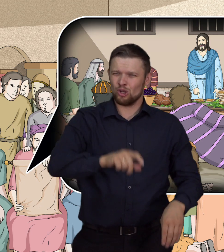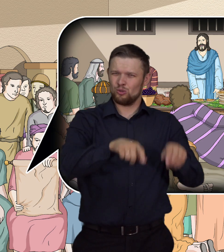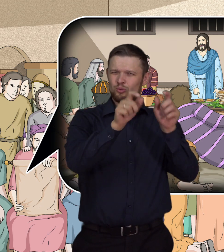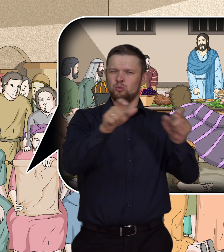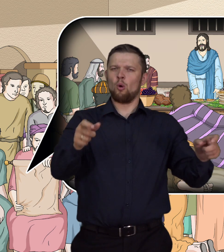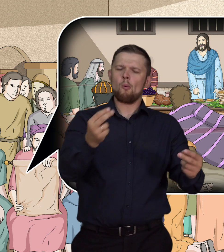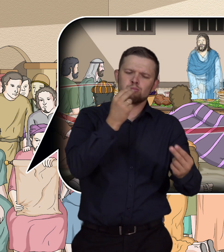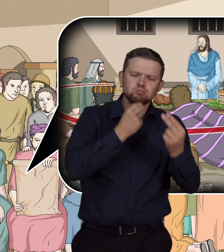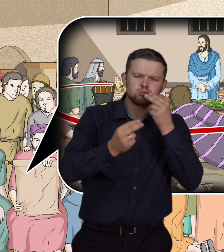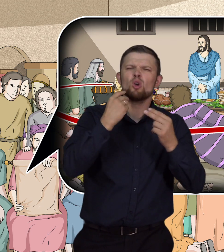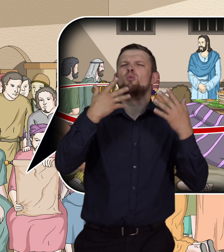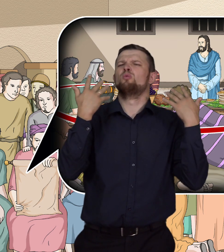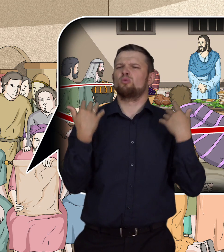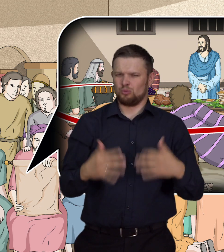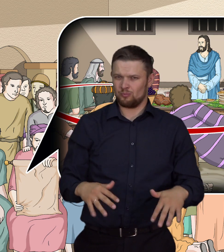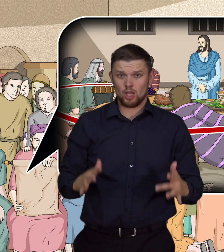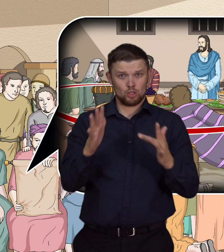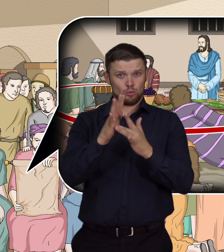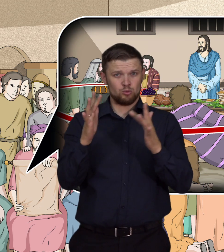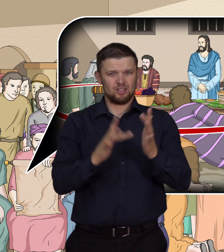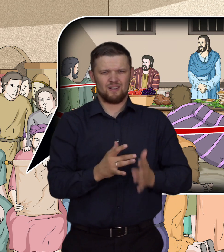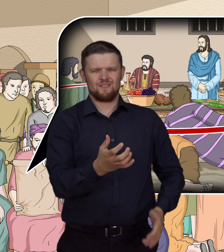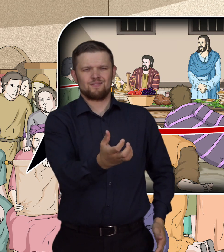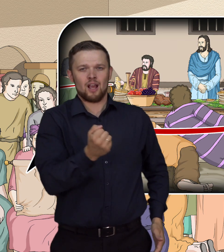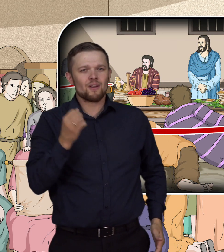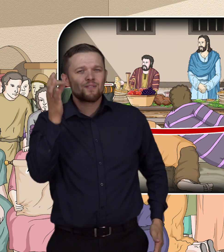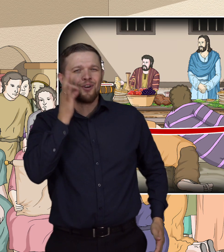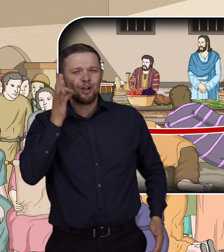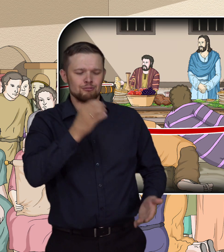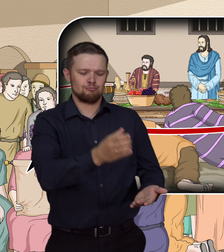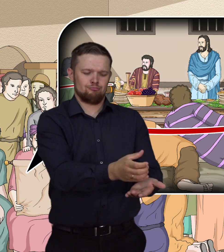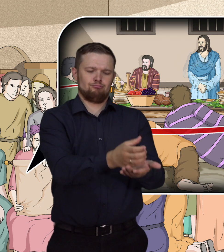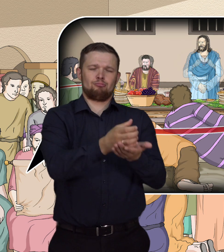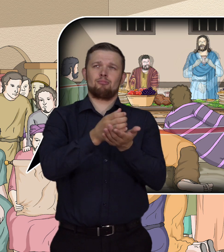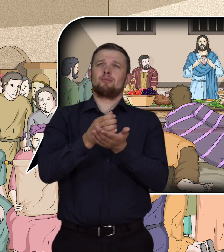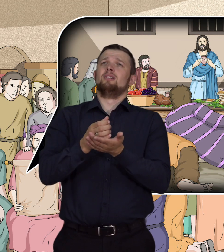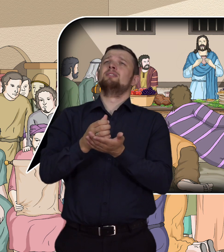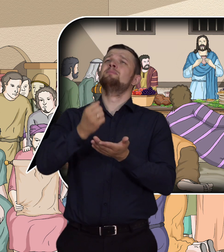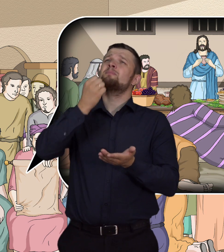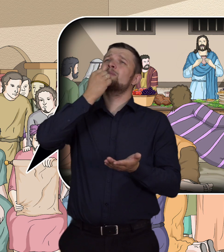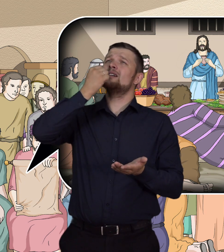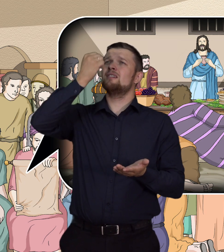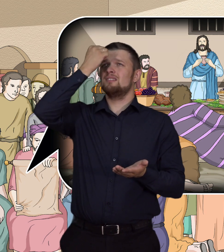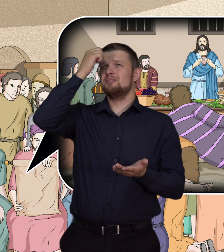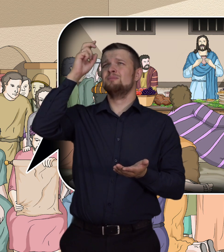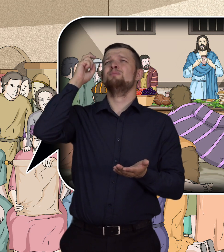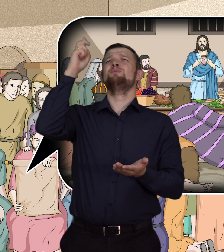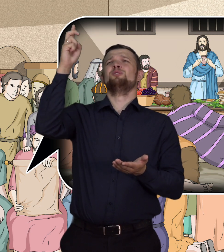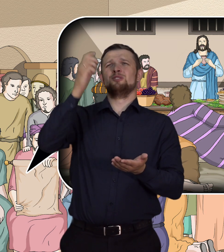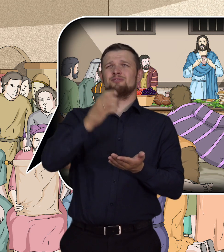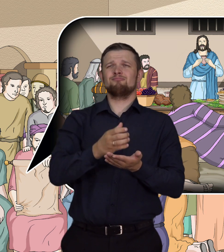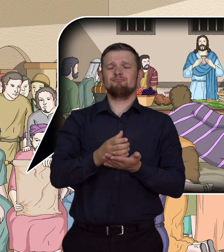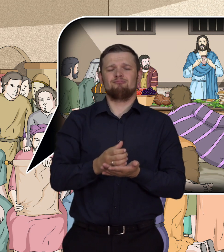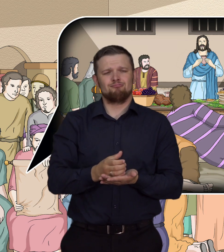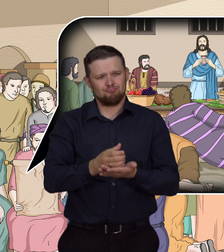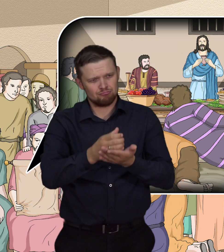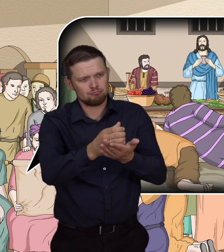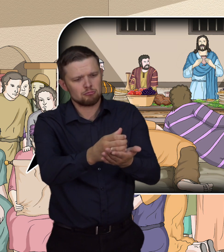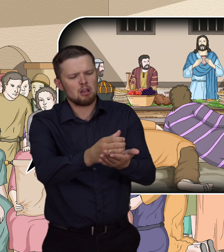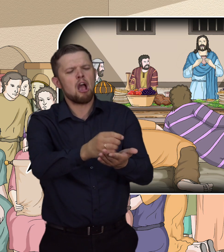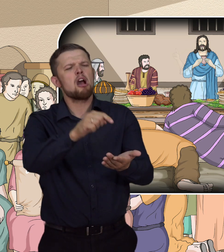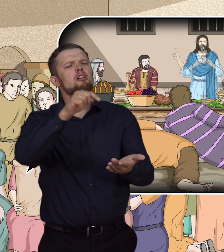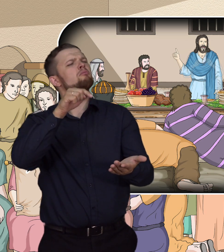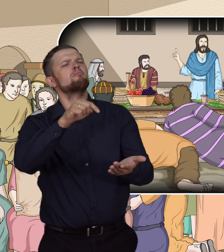do this in remembrance of Me.”